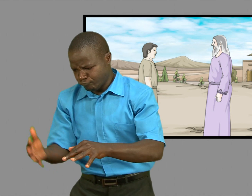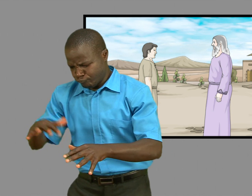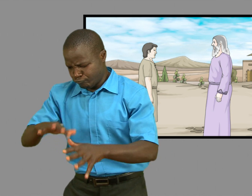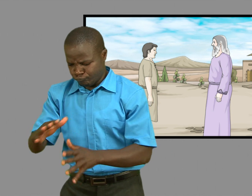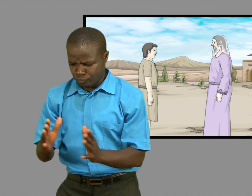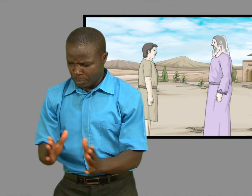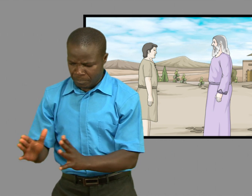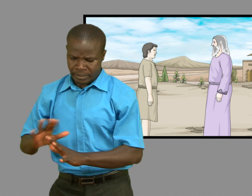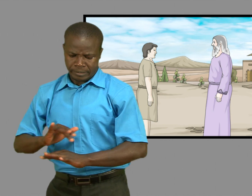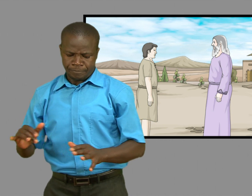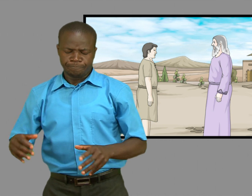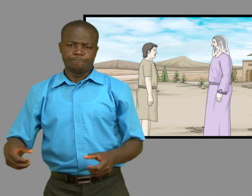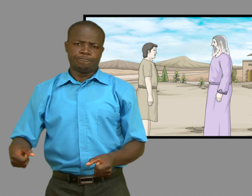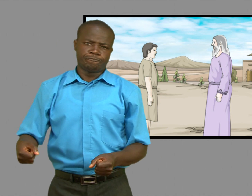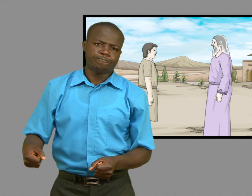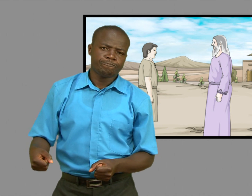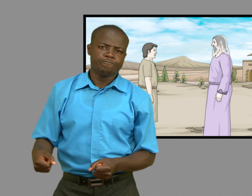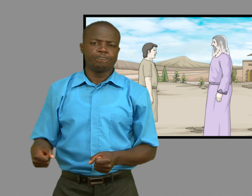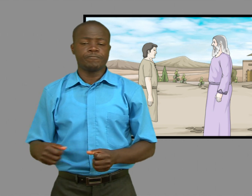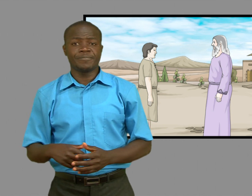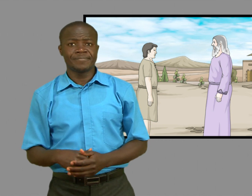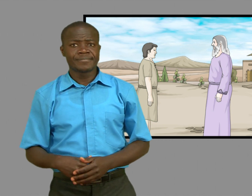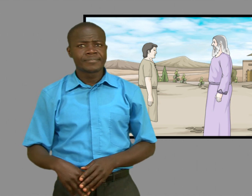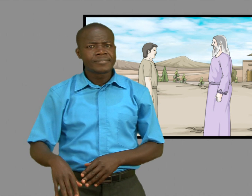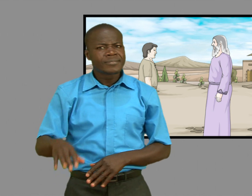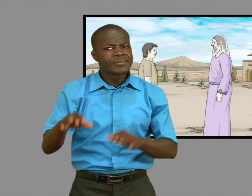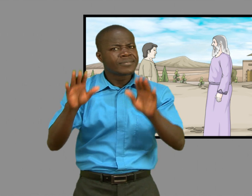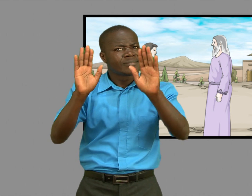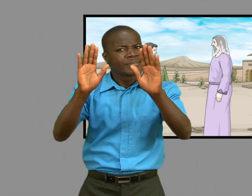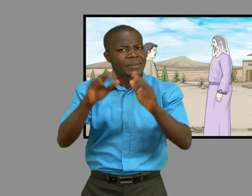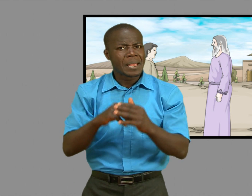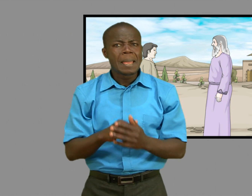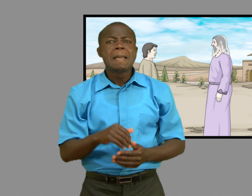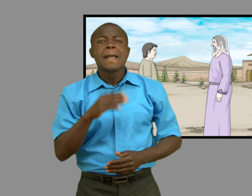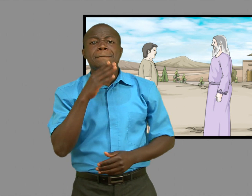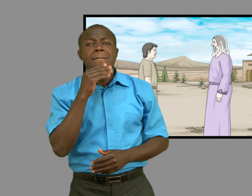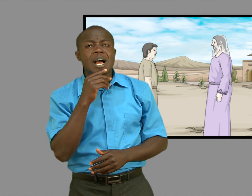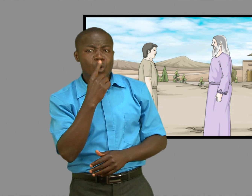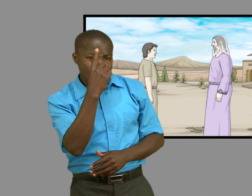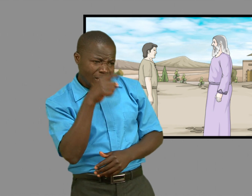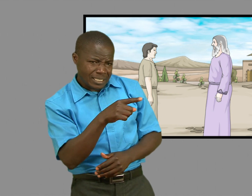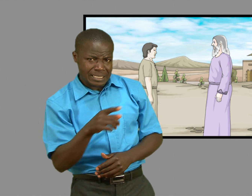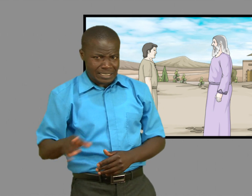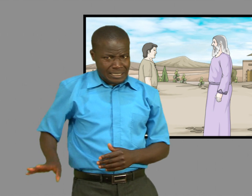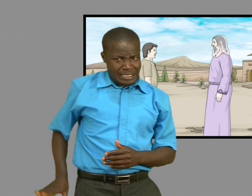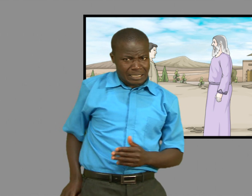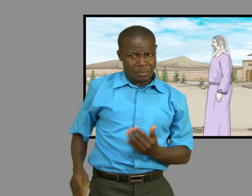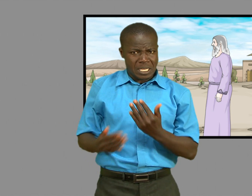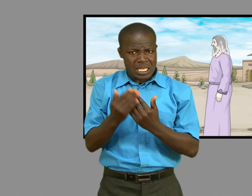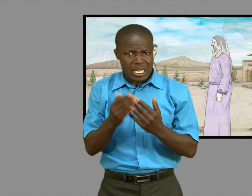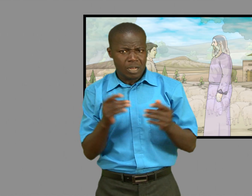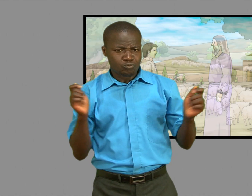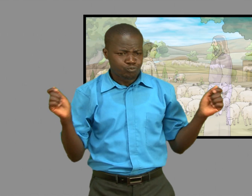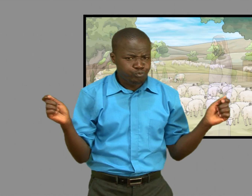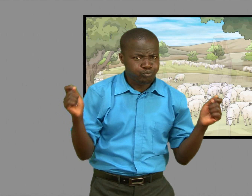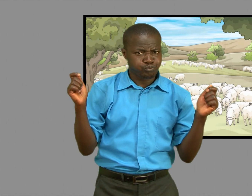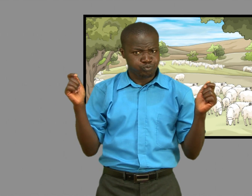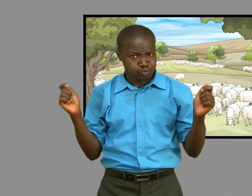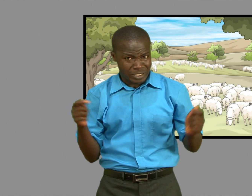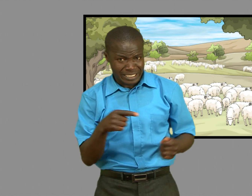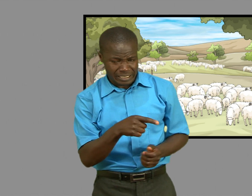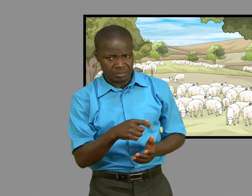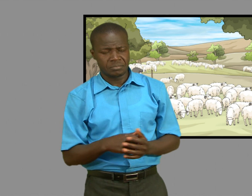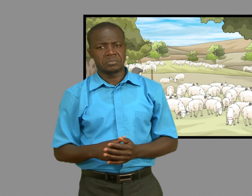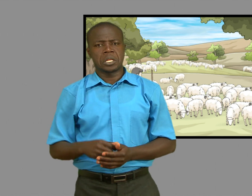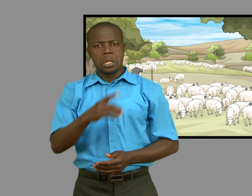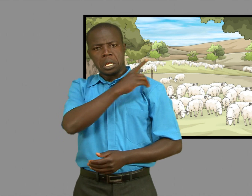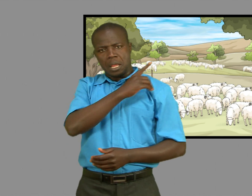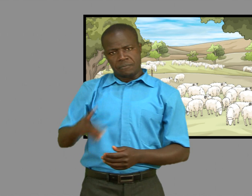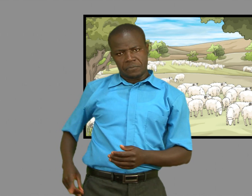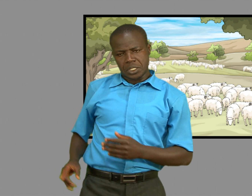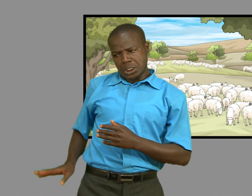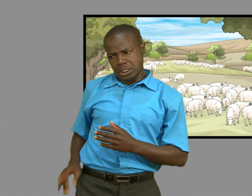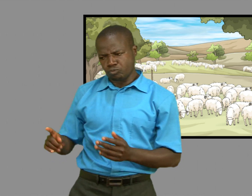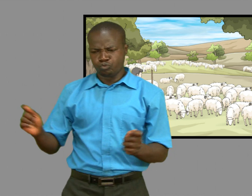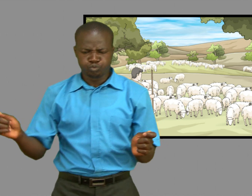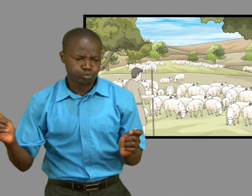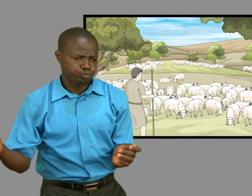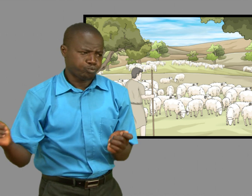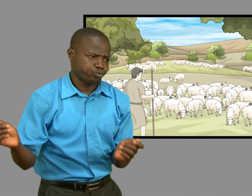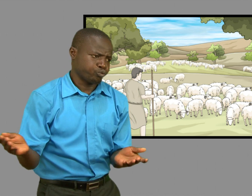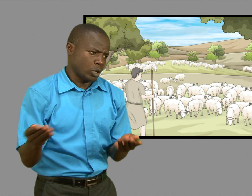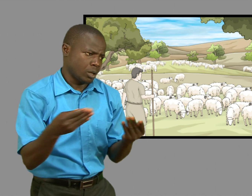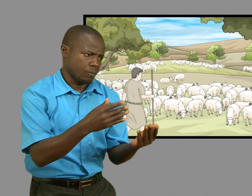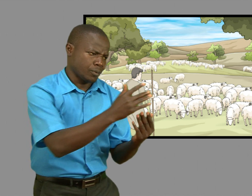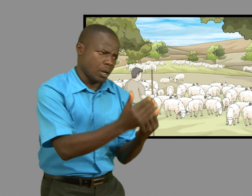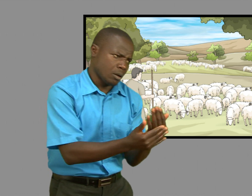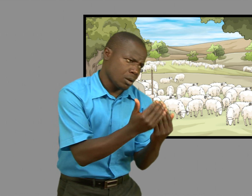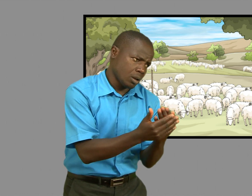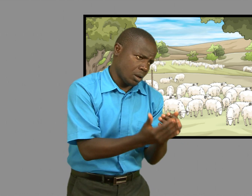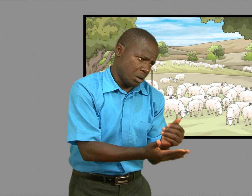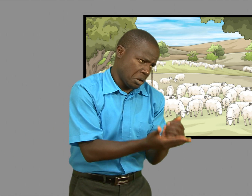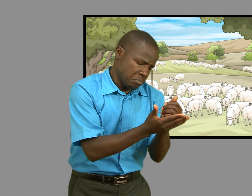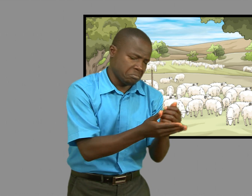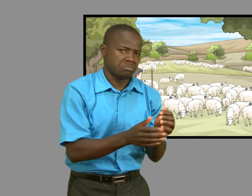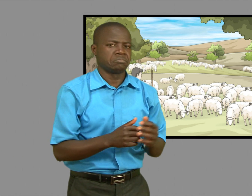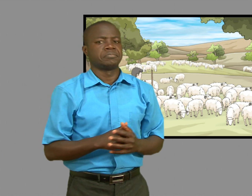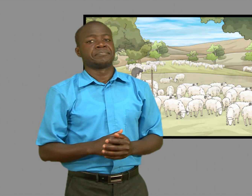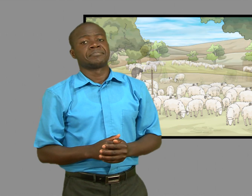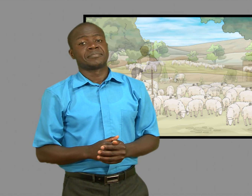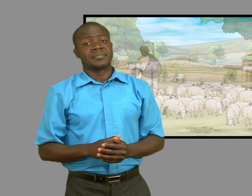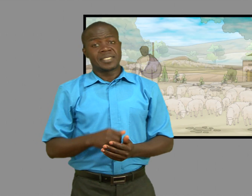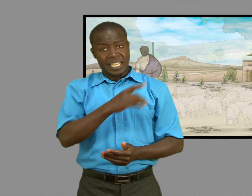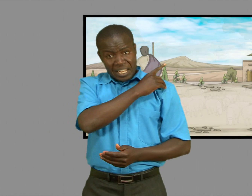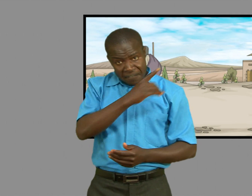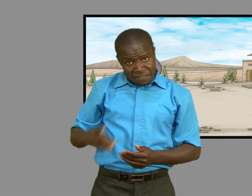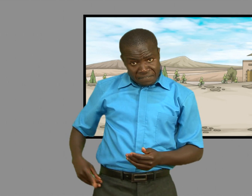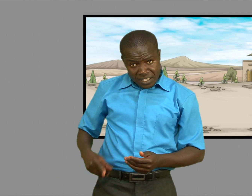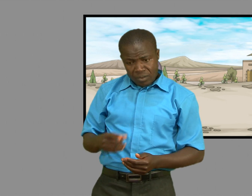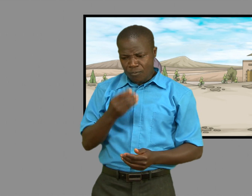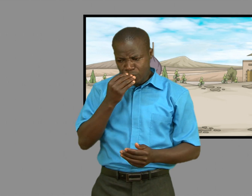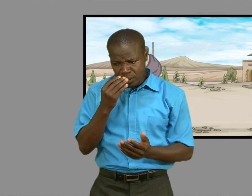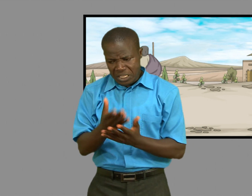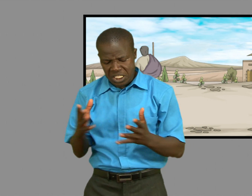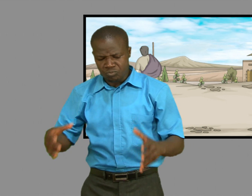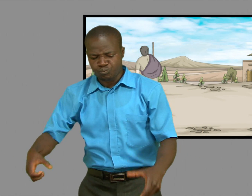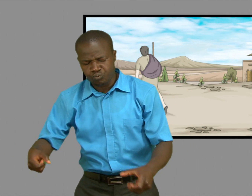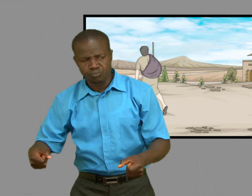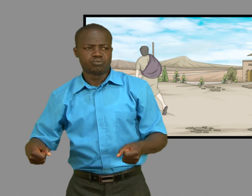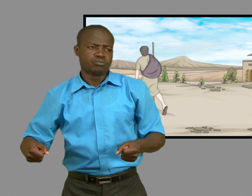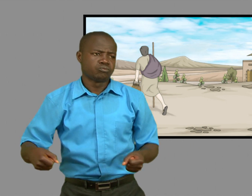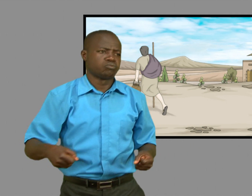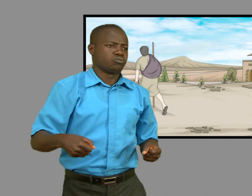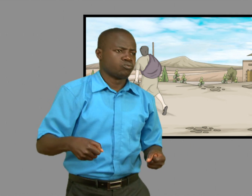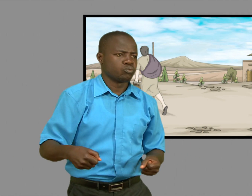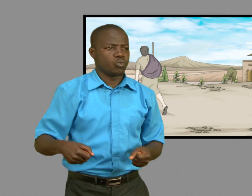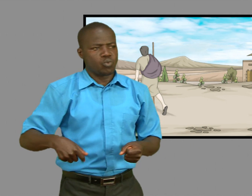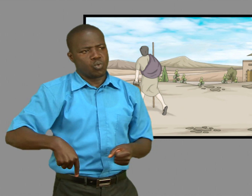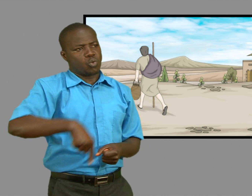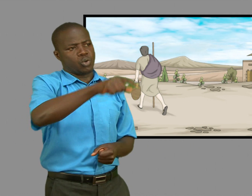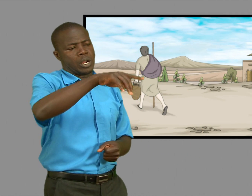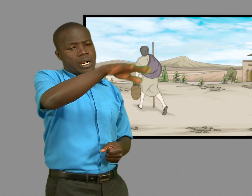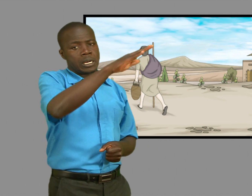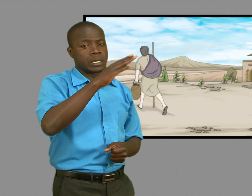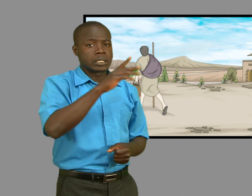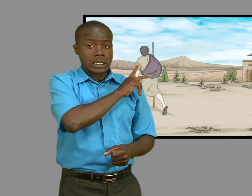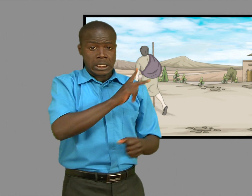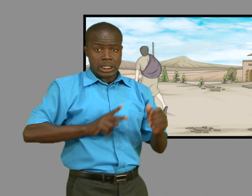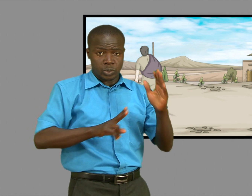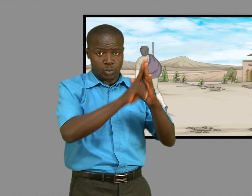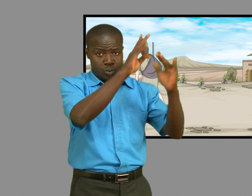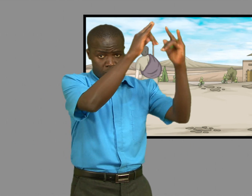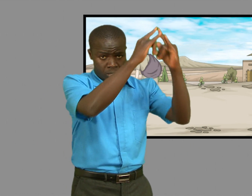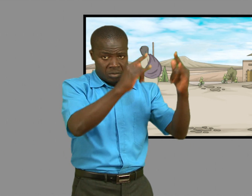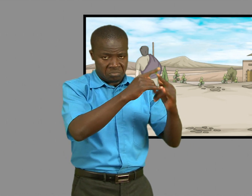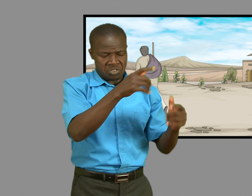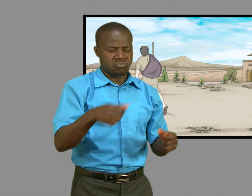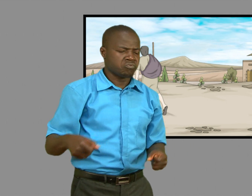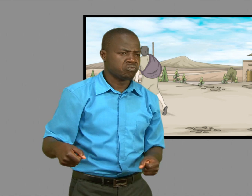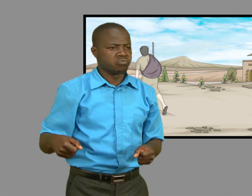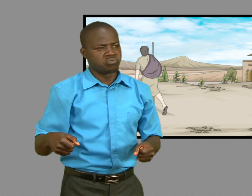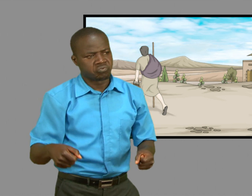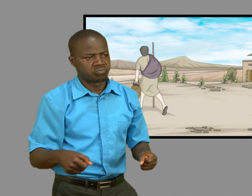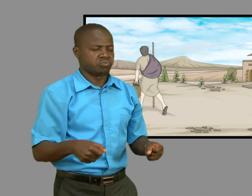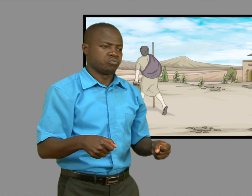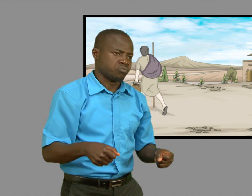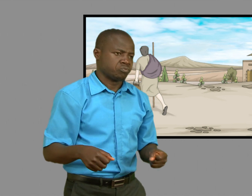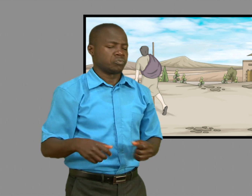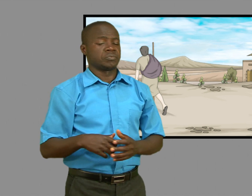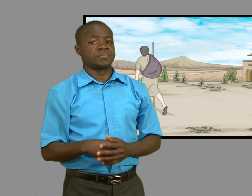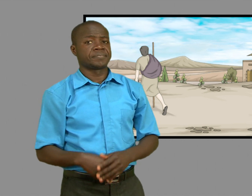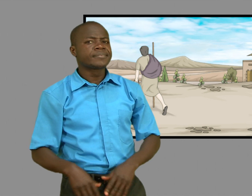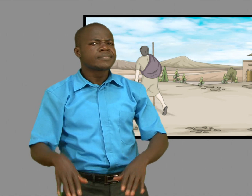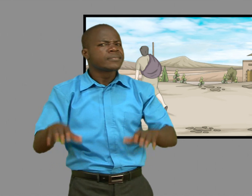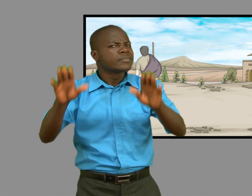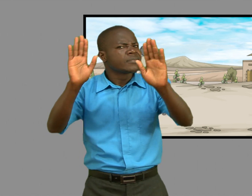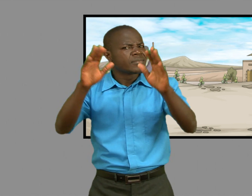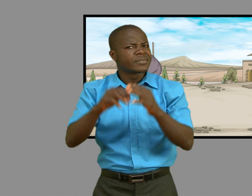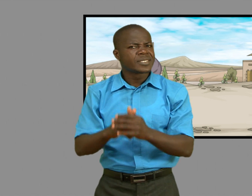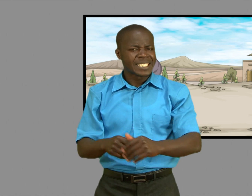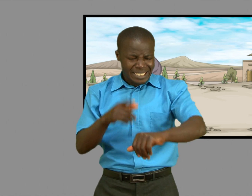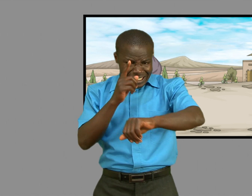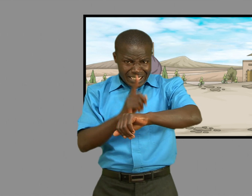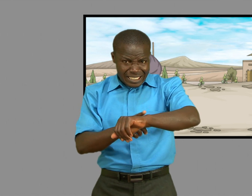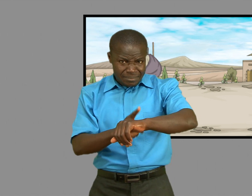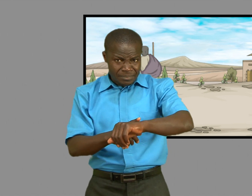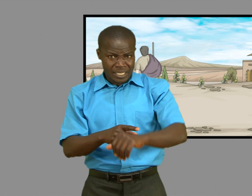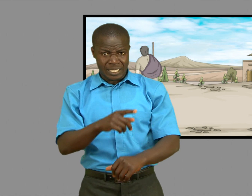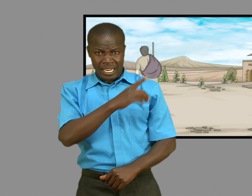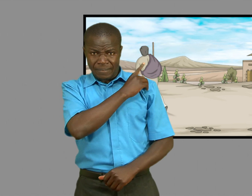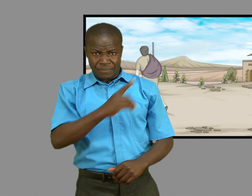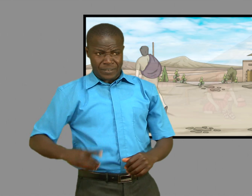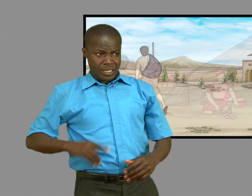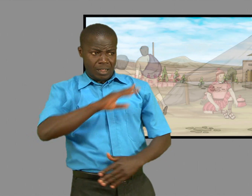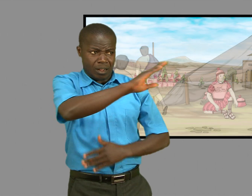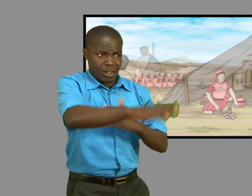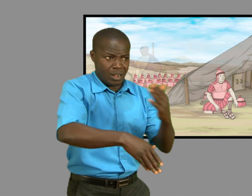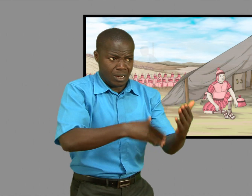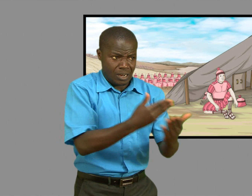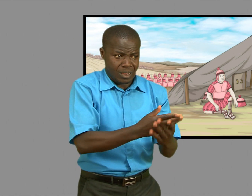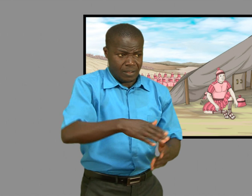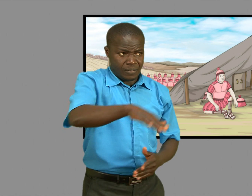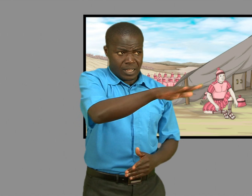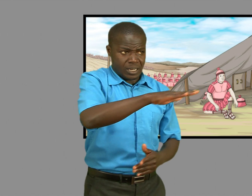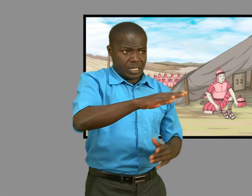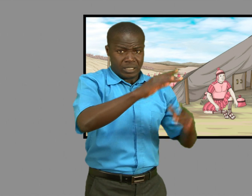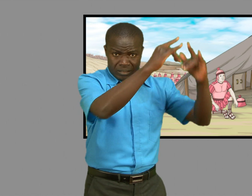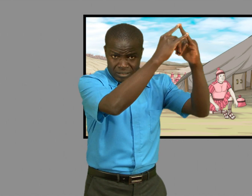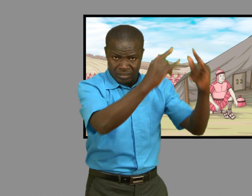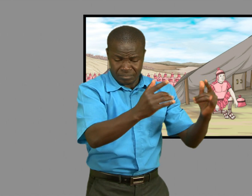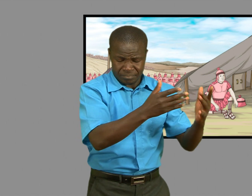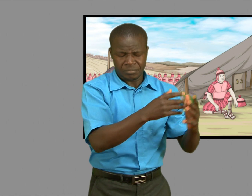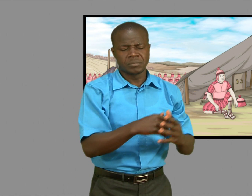So David got up early in the morning, left the flock with a keeper, loaded up, and set out as Jesse had instructed him.